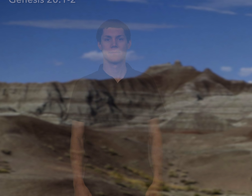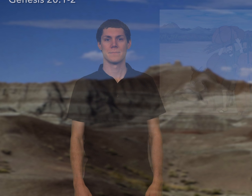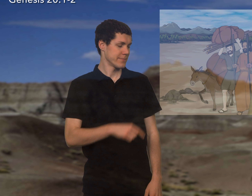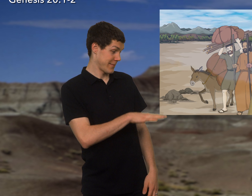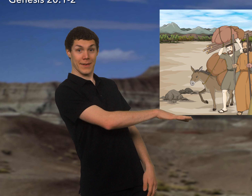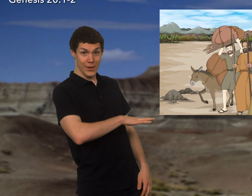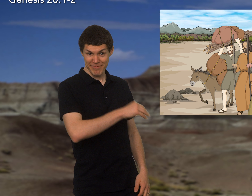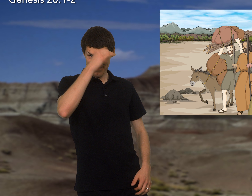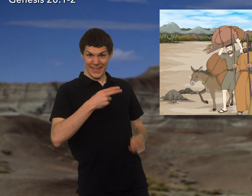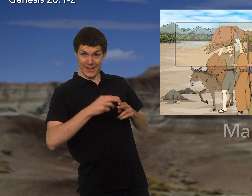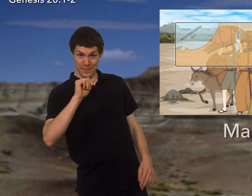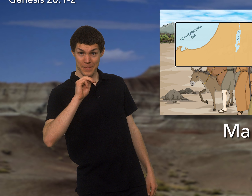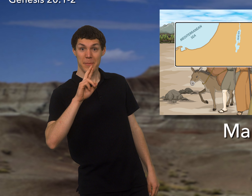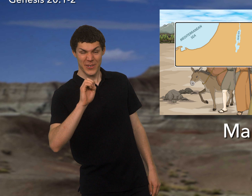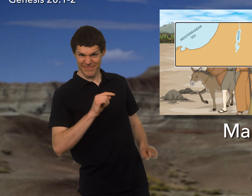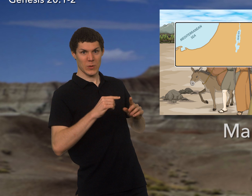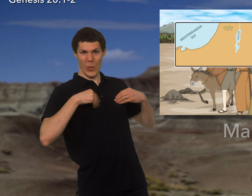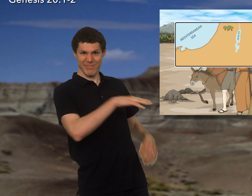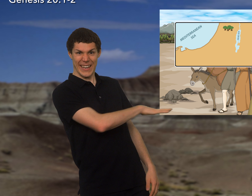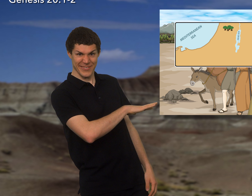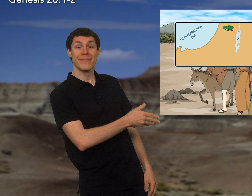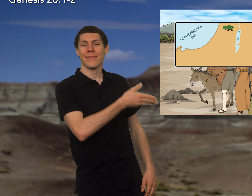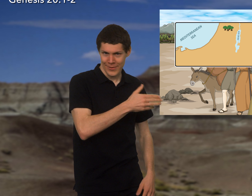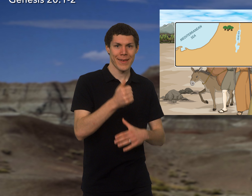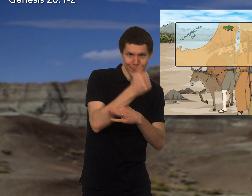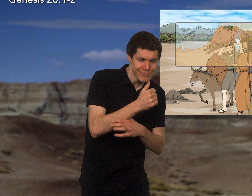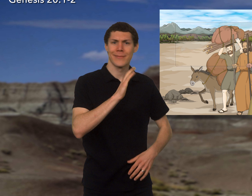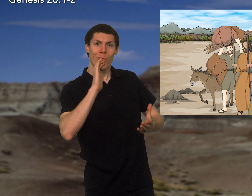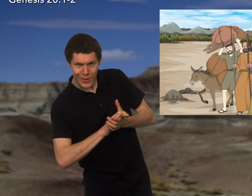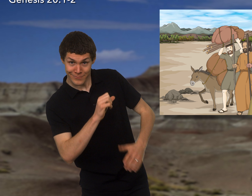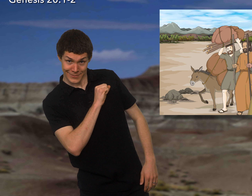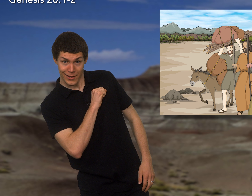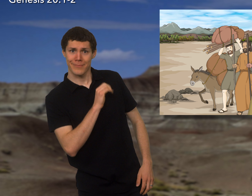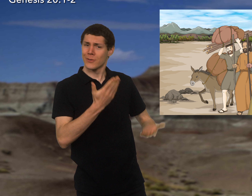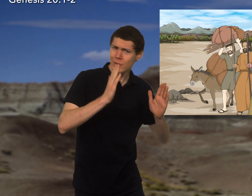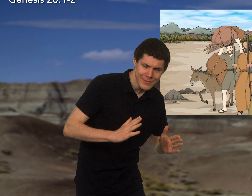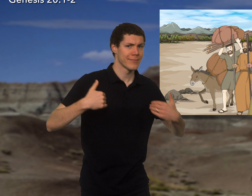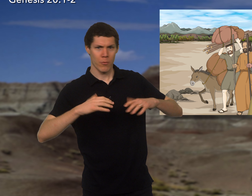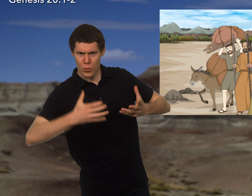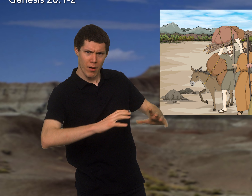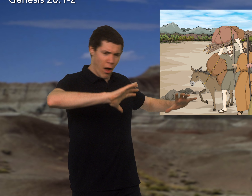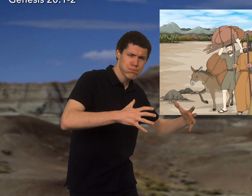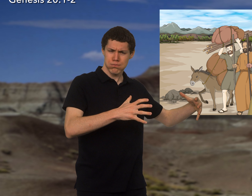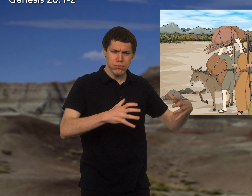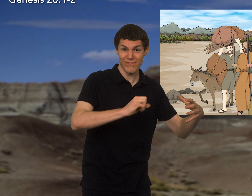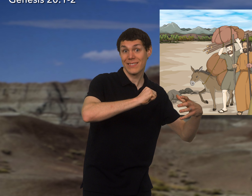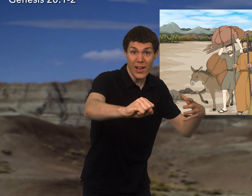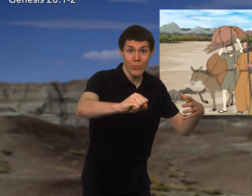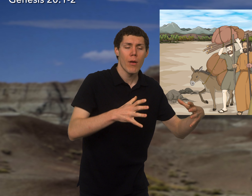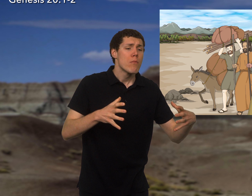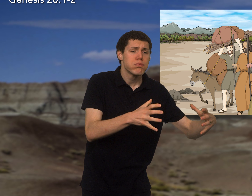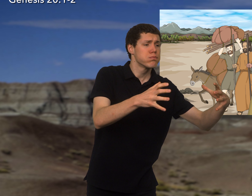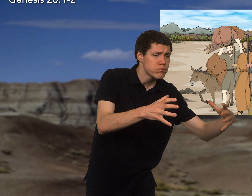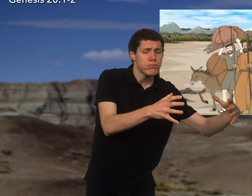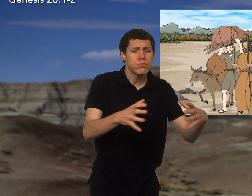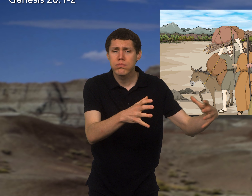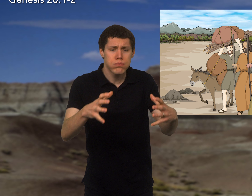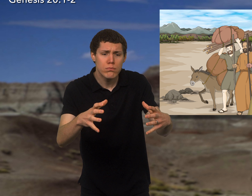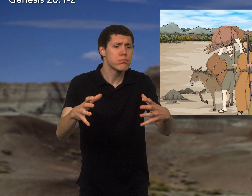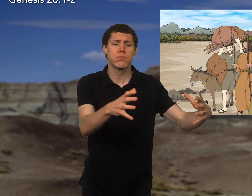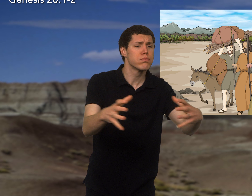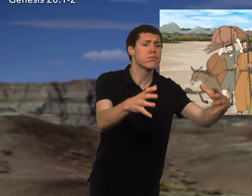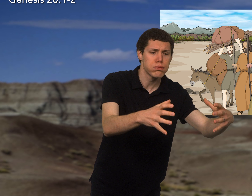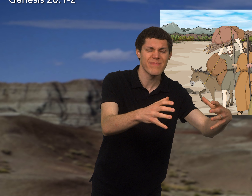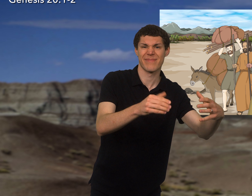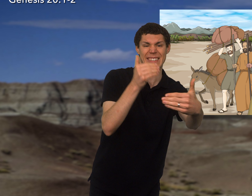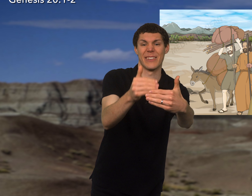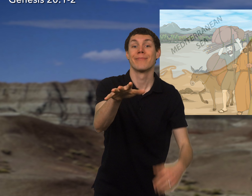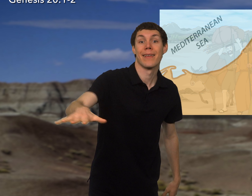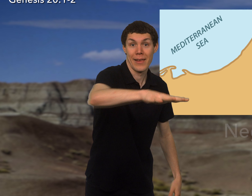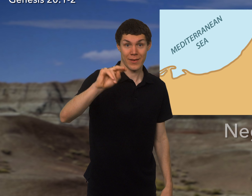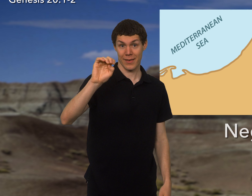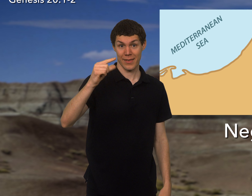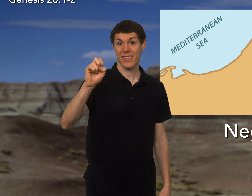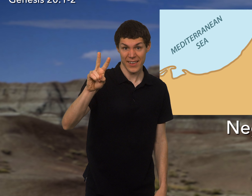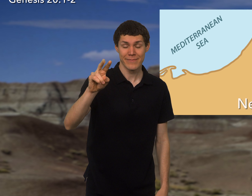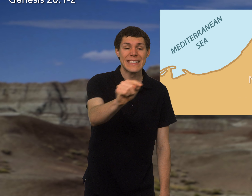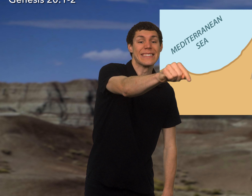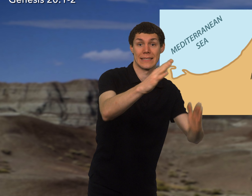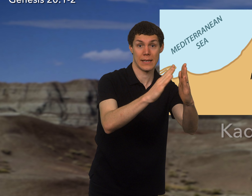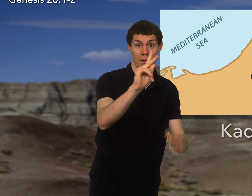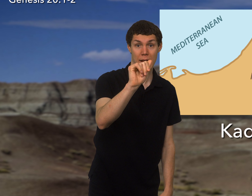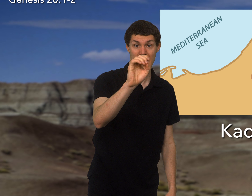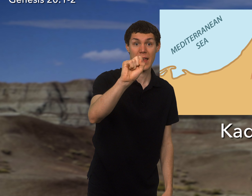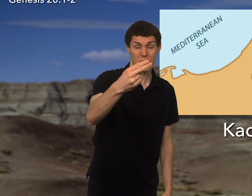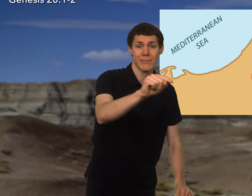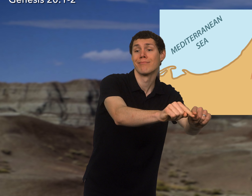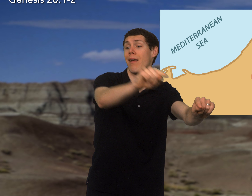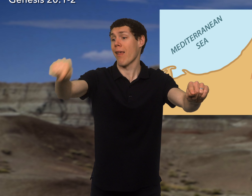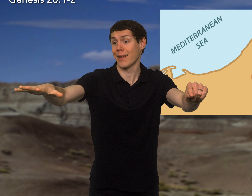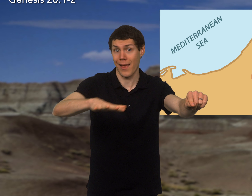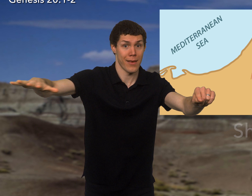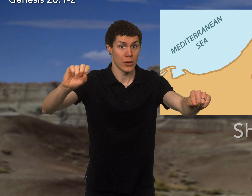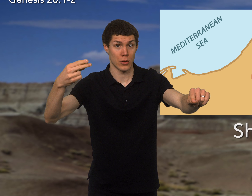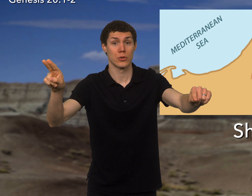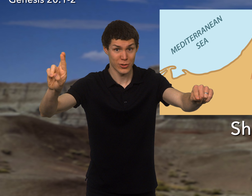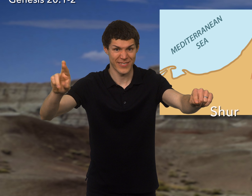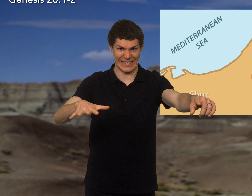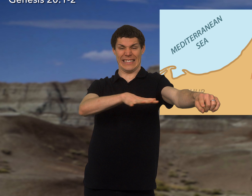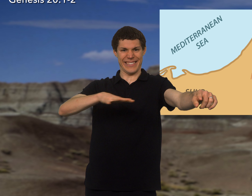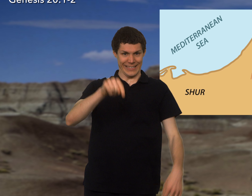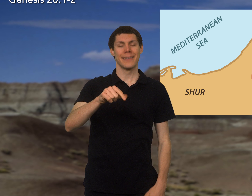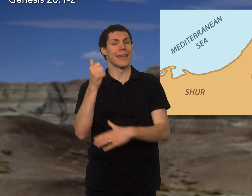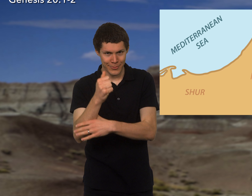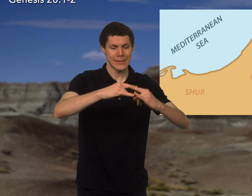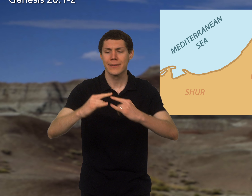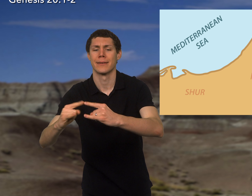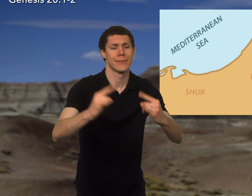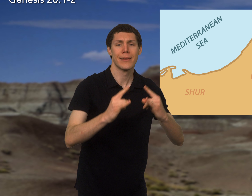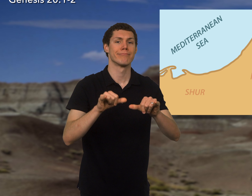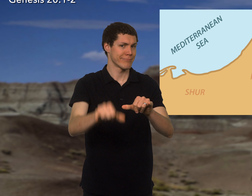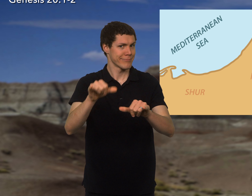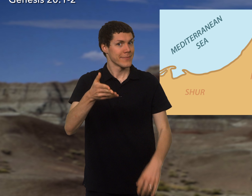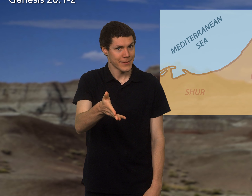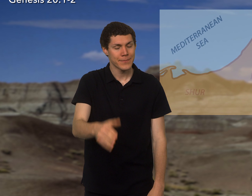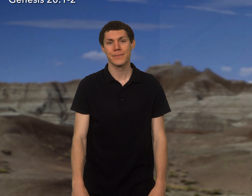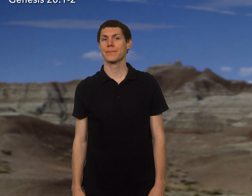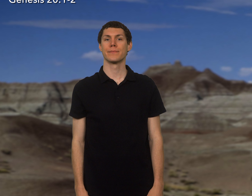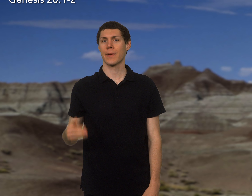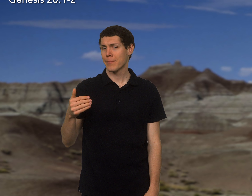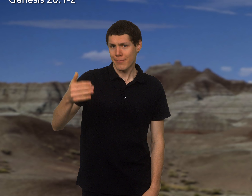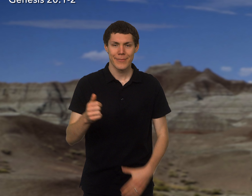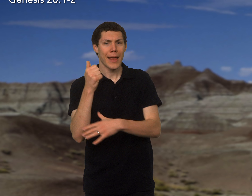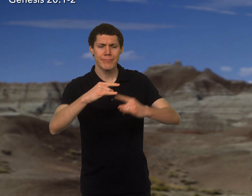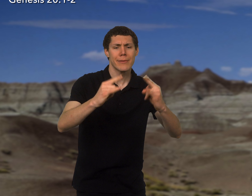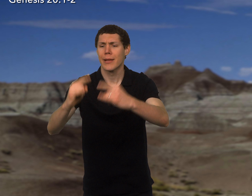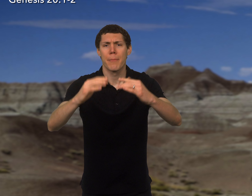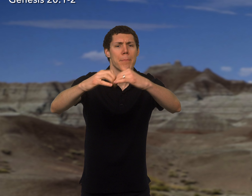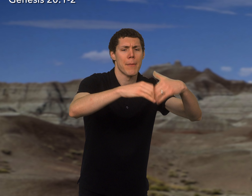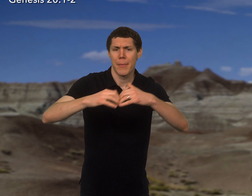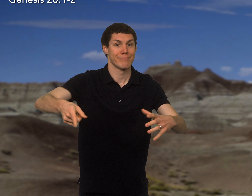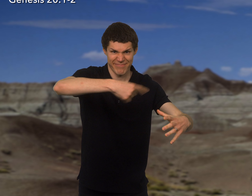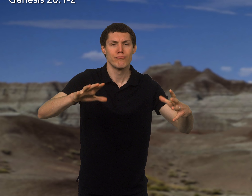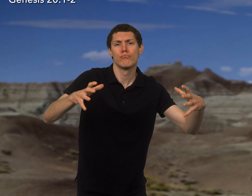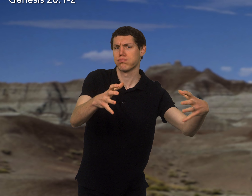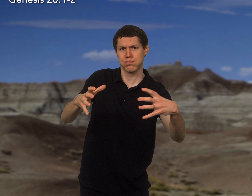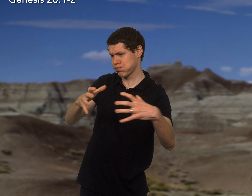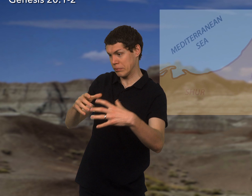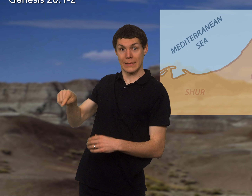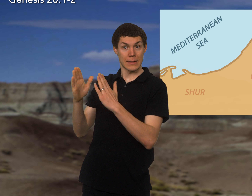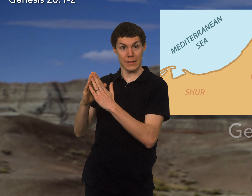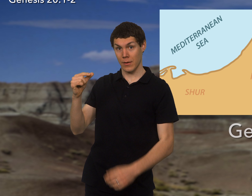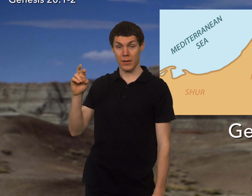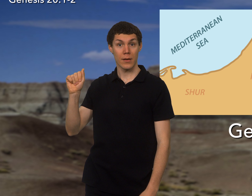Now Abraham journeyed from there to the region of the Negev and settled between Kadesh and Shur.